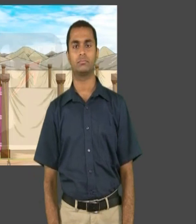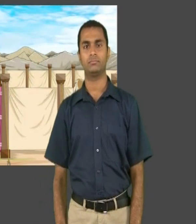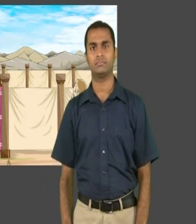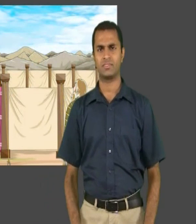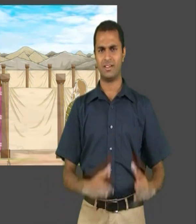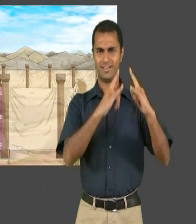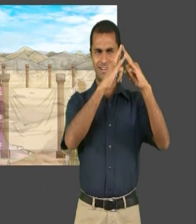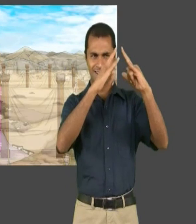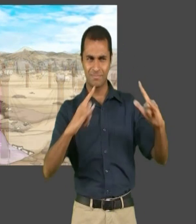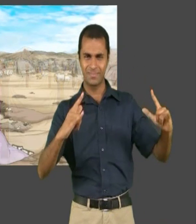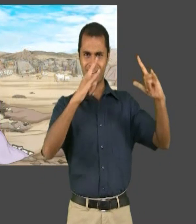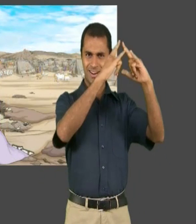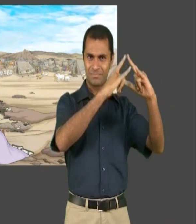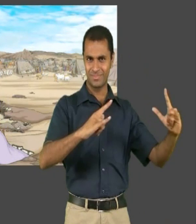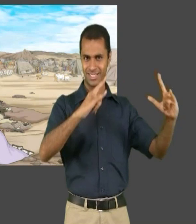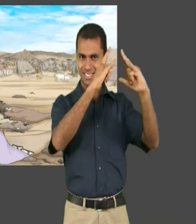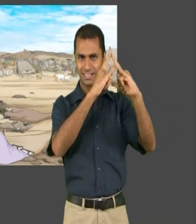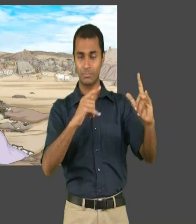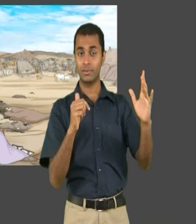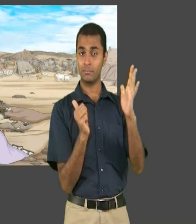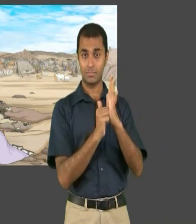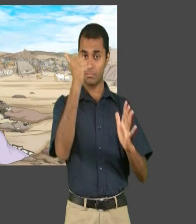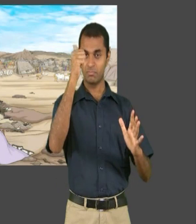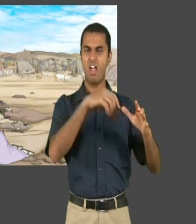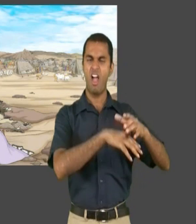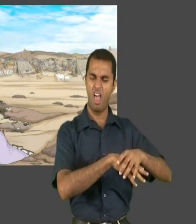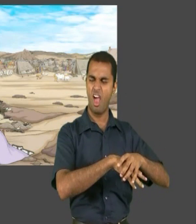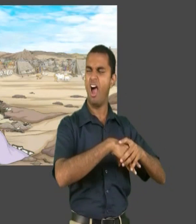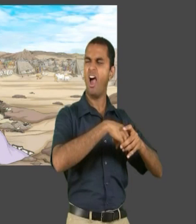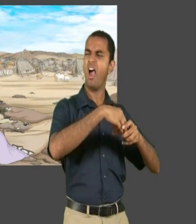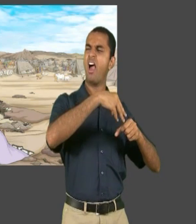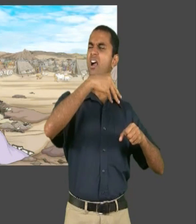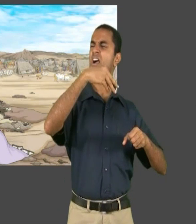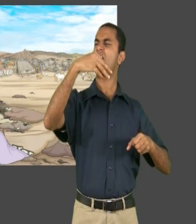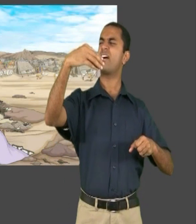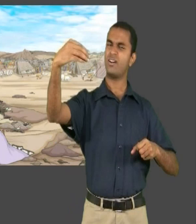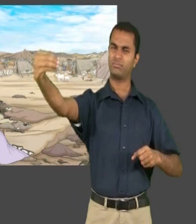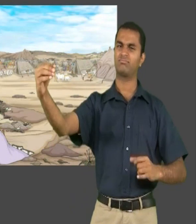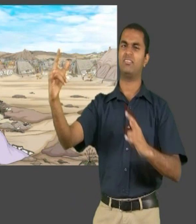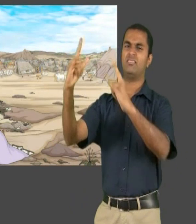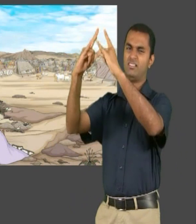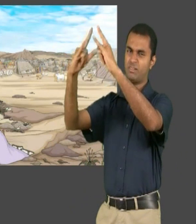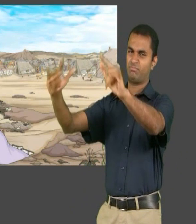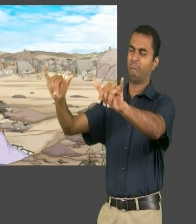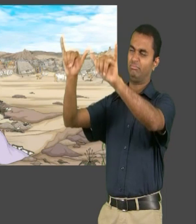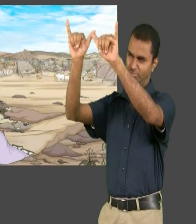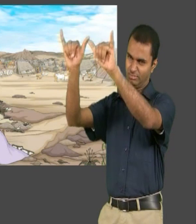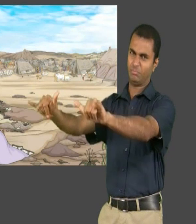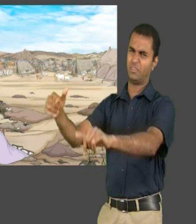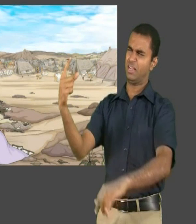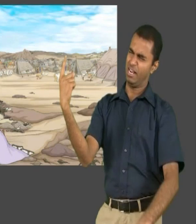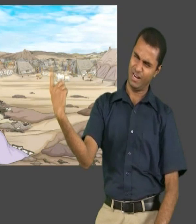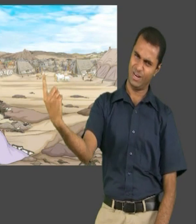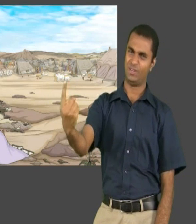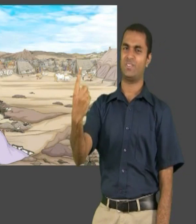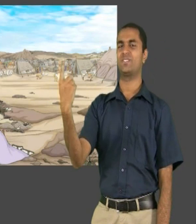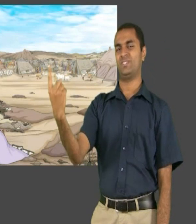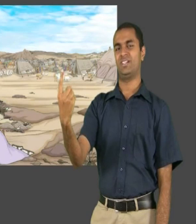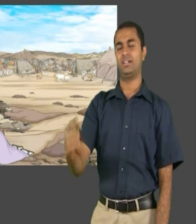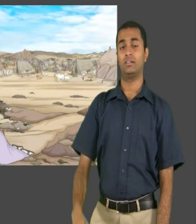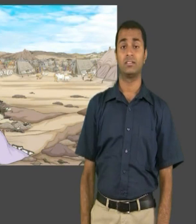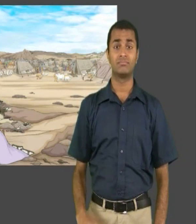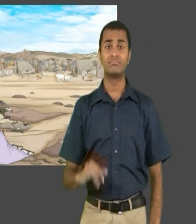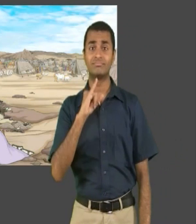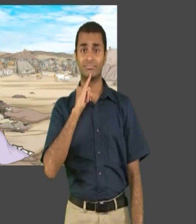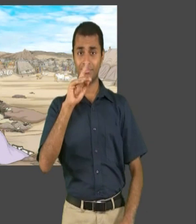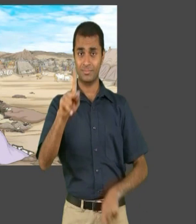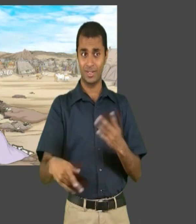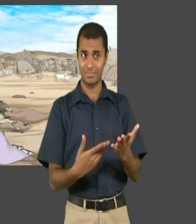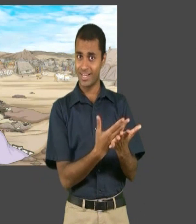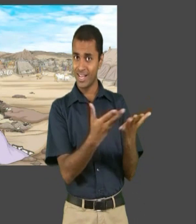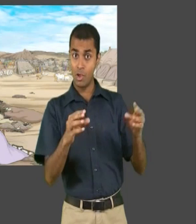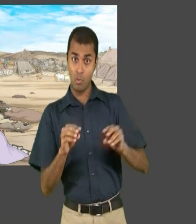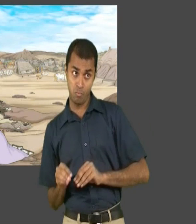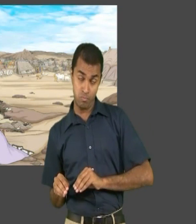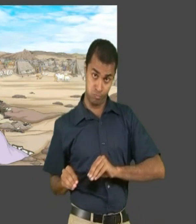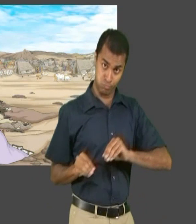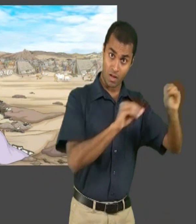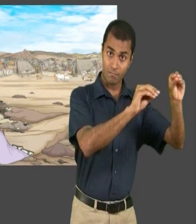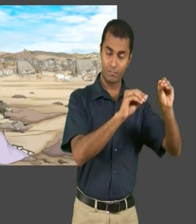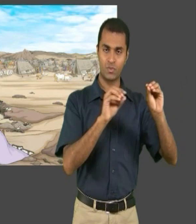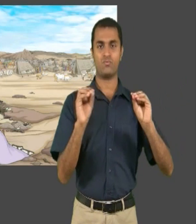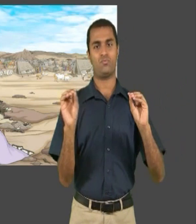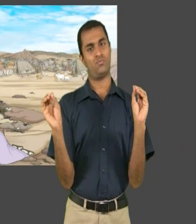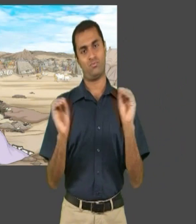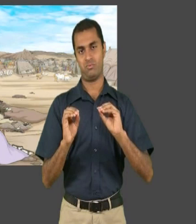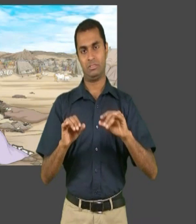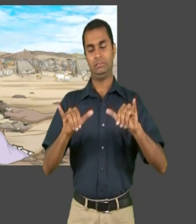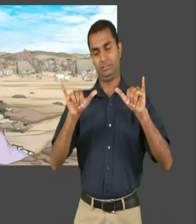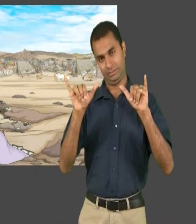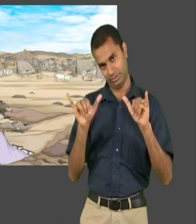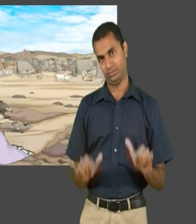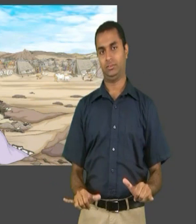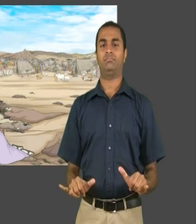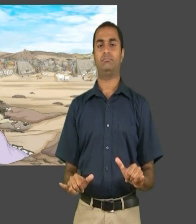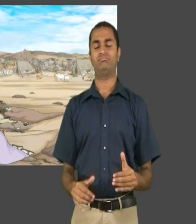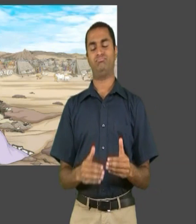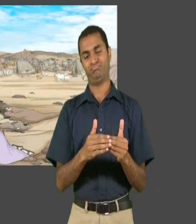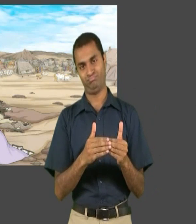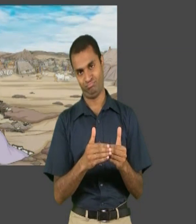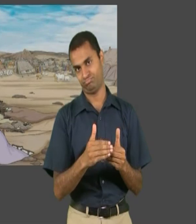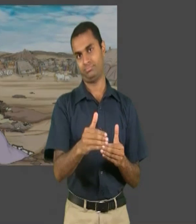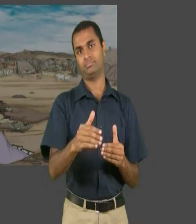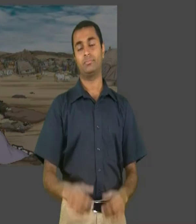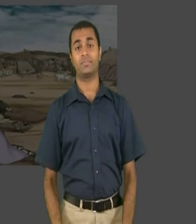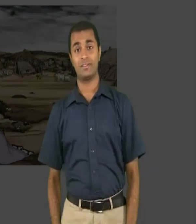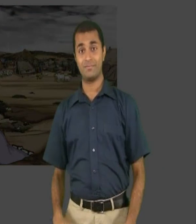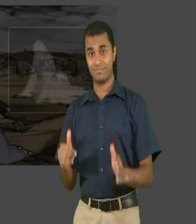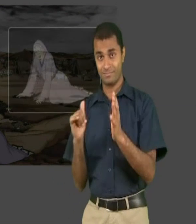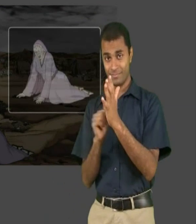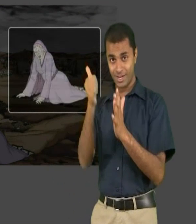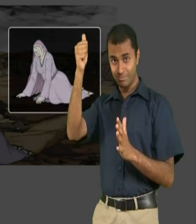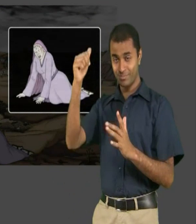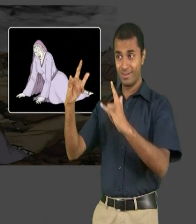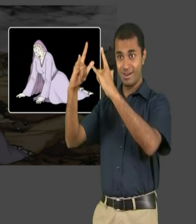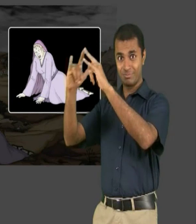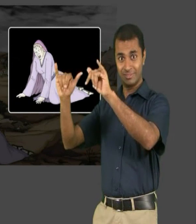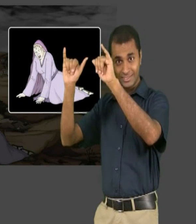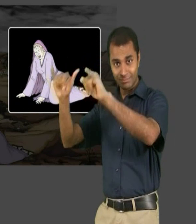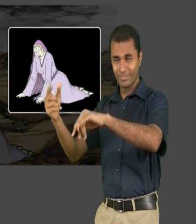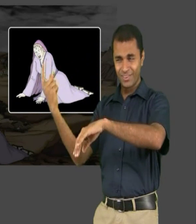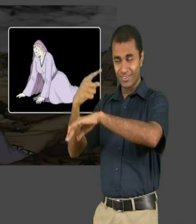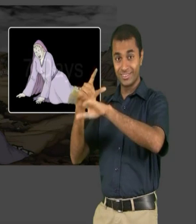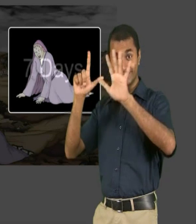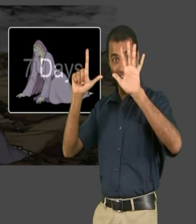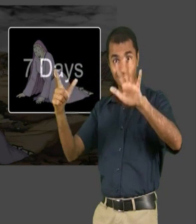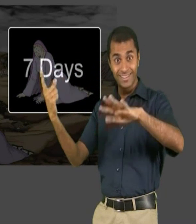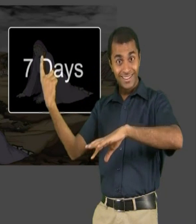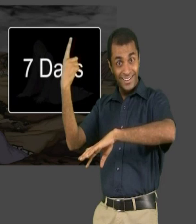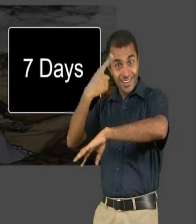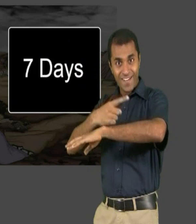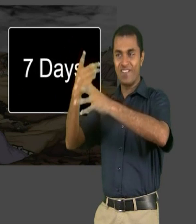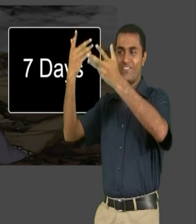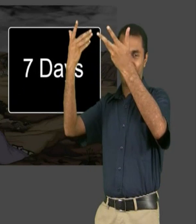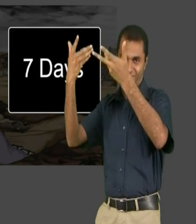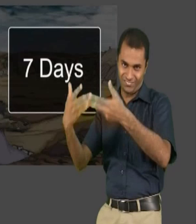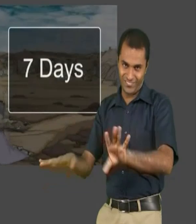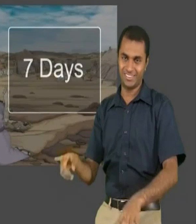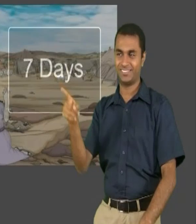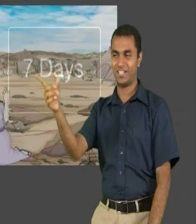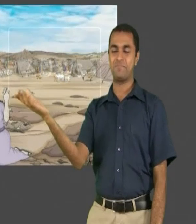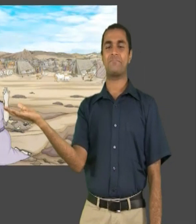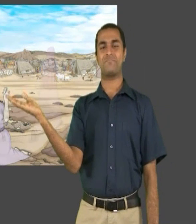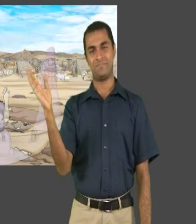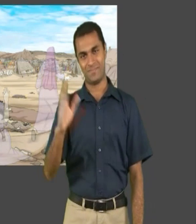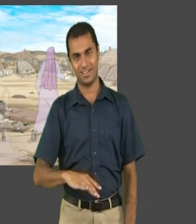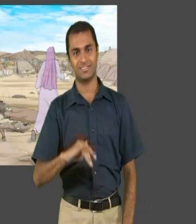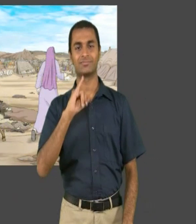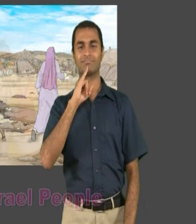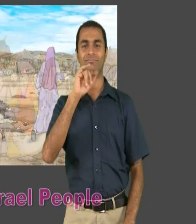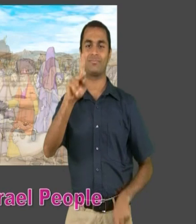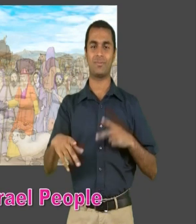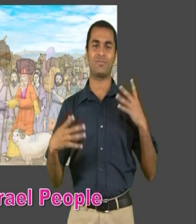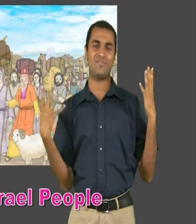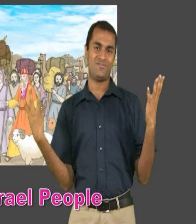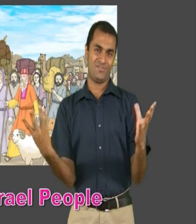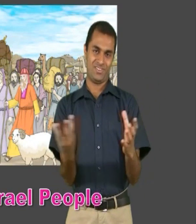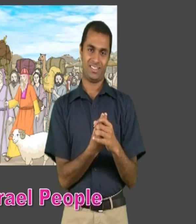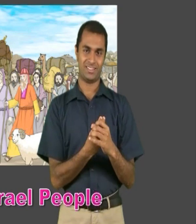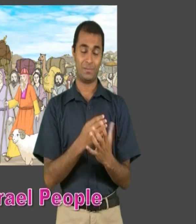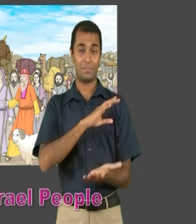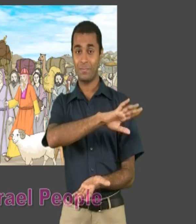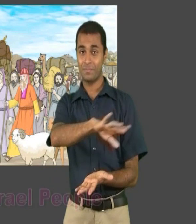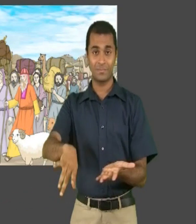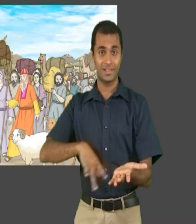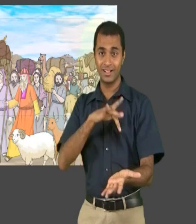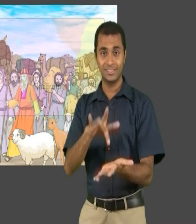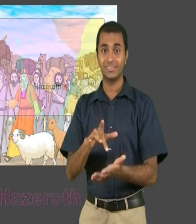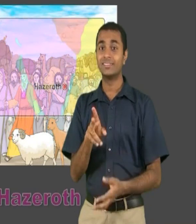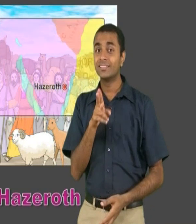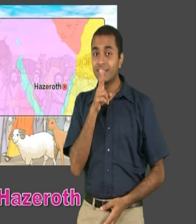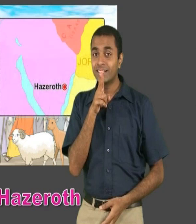So Miriam was confined outside the camp for seven days, and the people did not move on until she was brought in again.